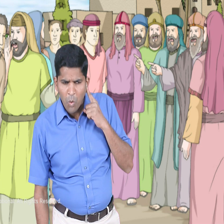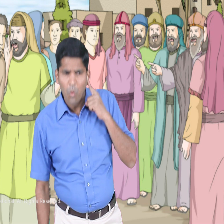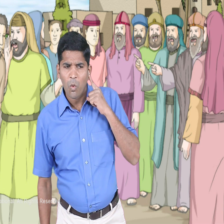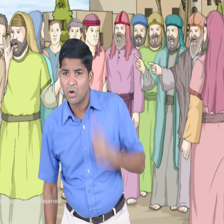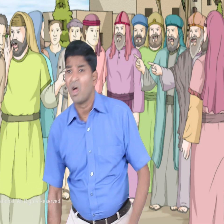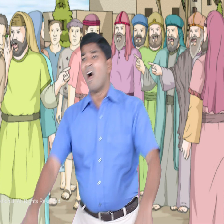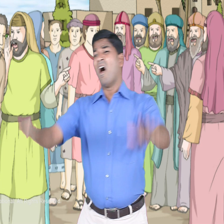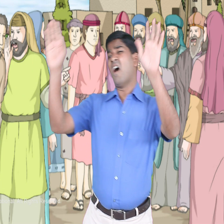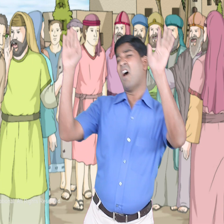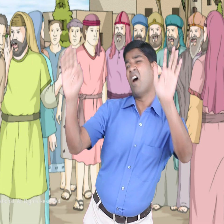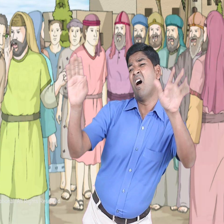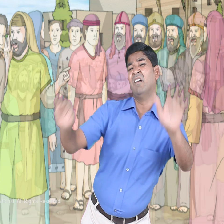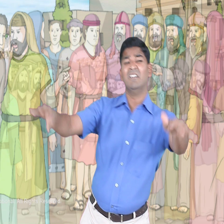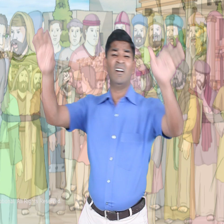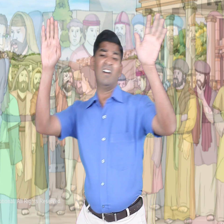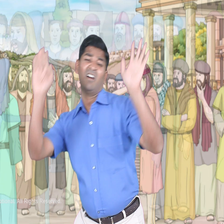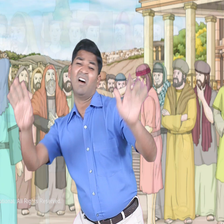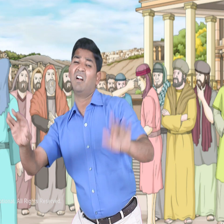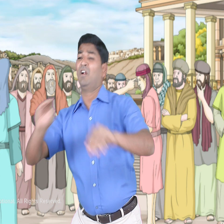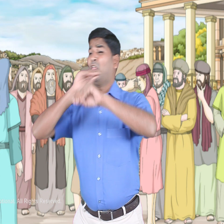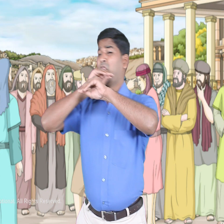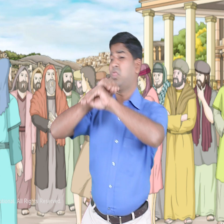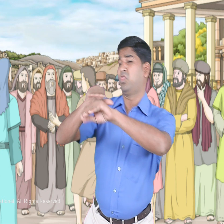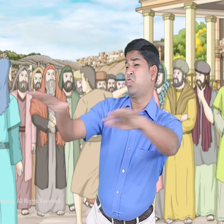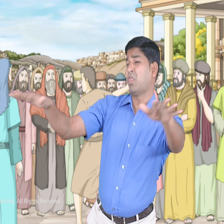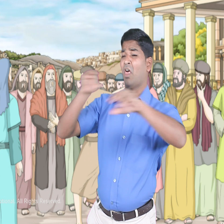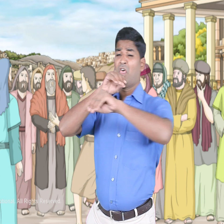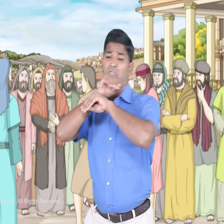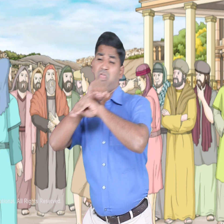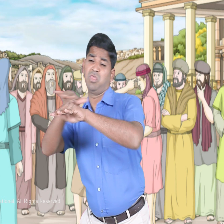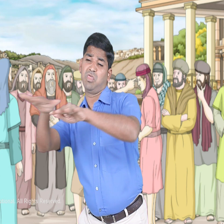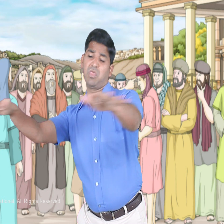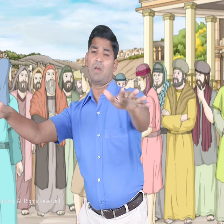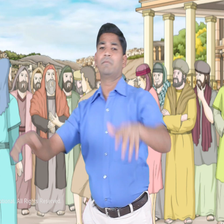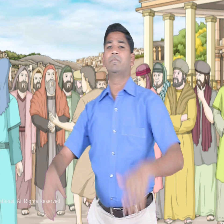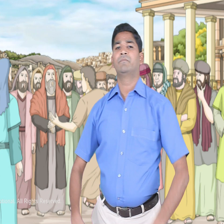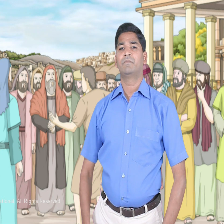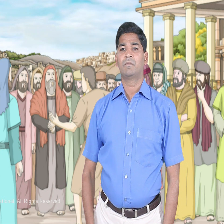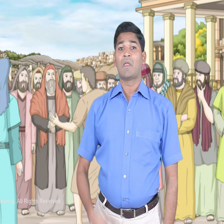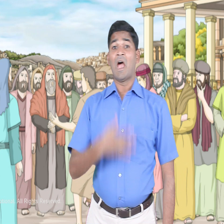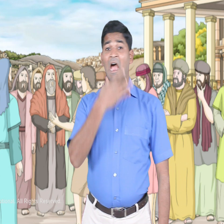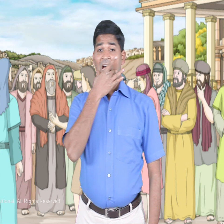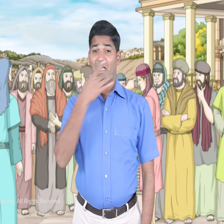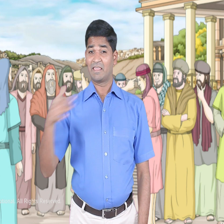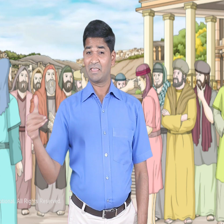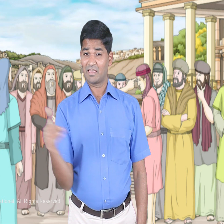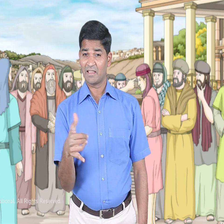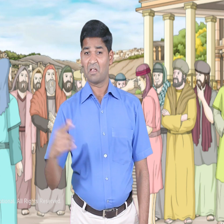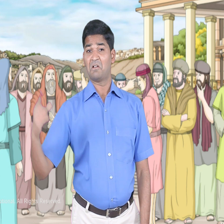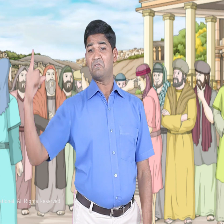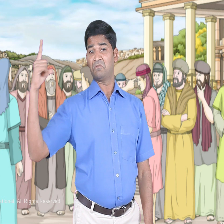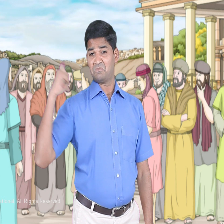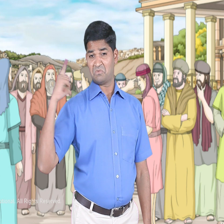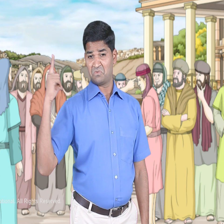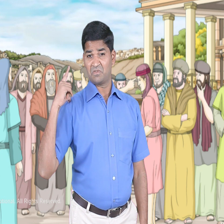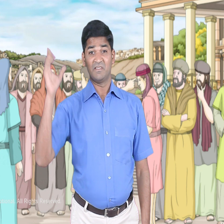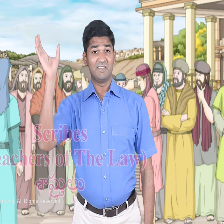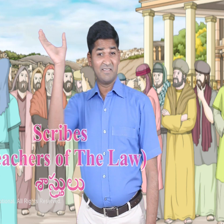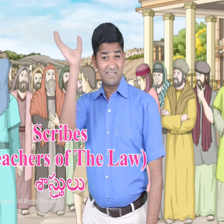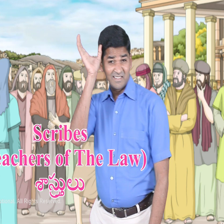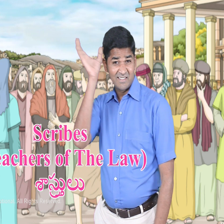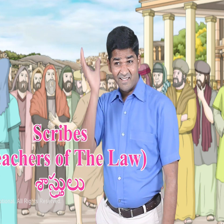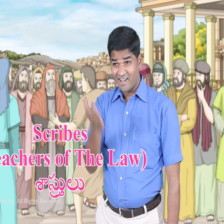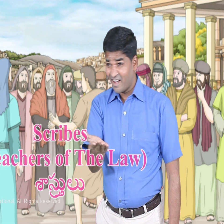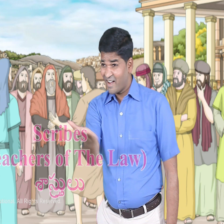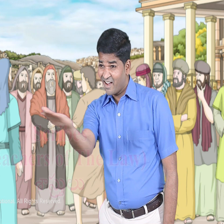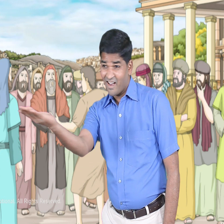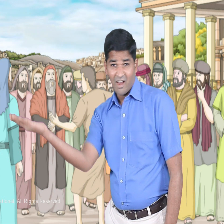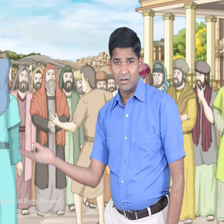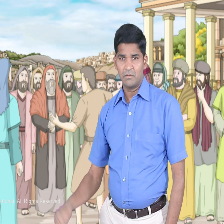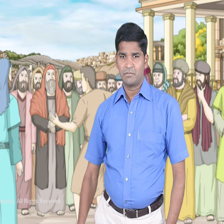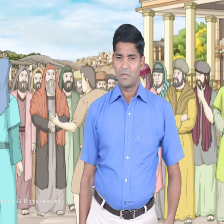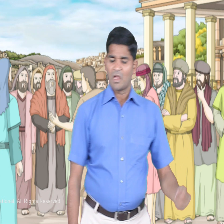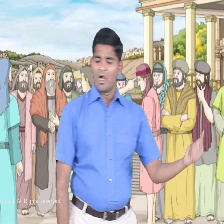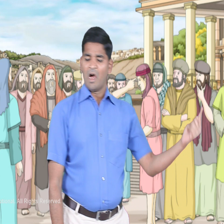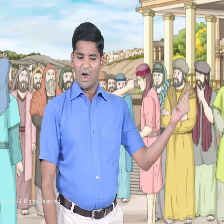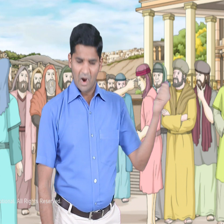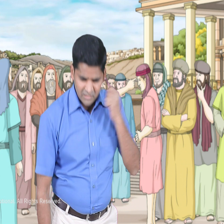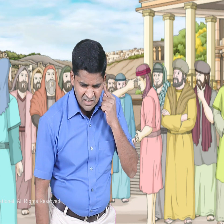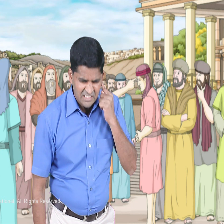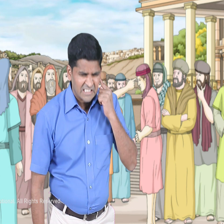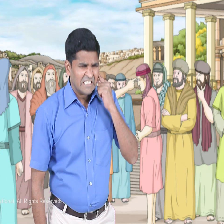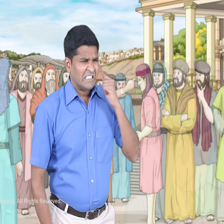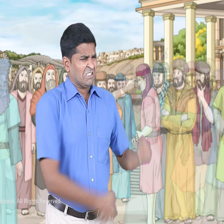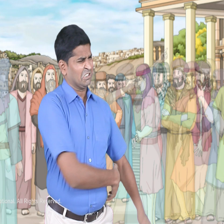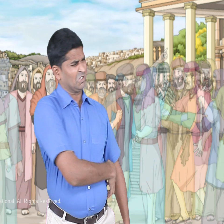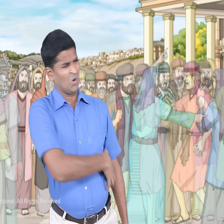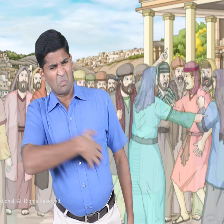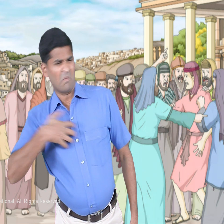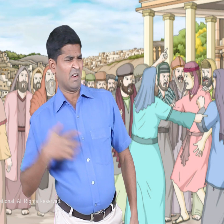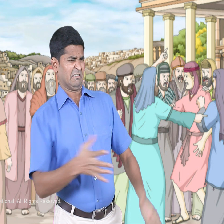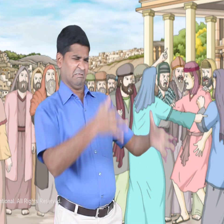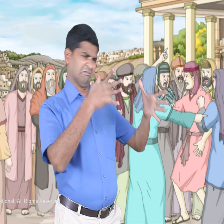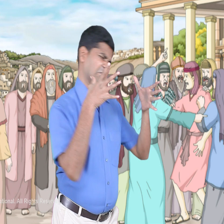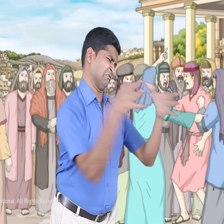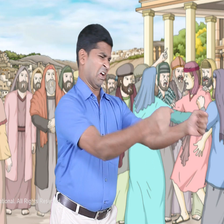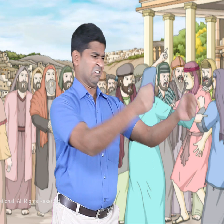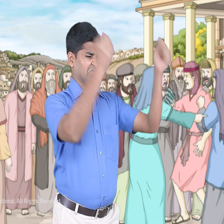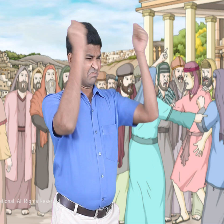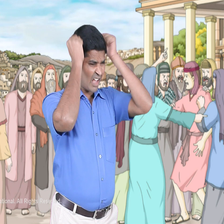So they stirred up the people, elders, and scribes and confronted Stephen.